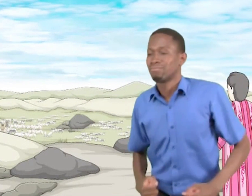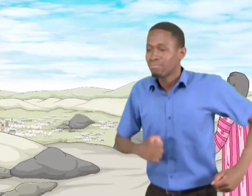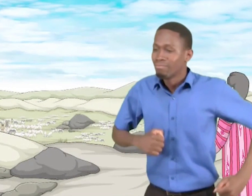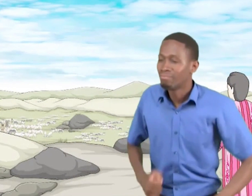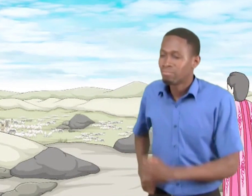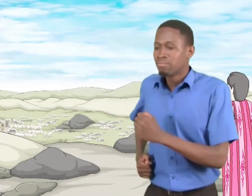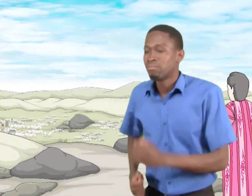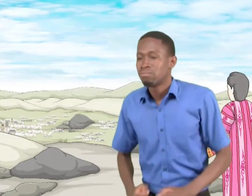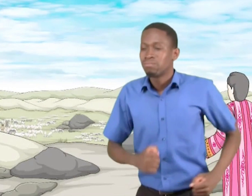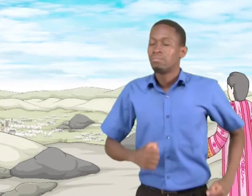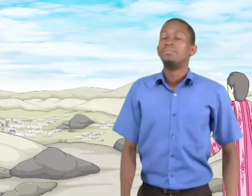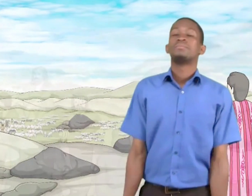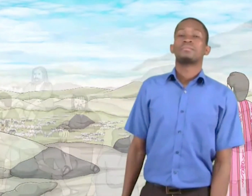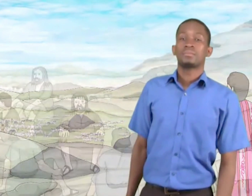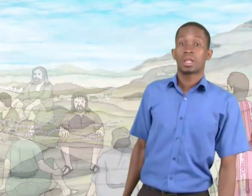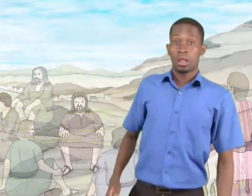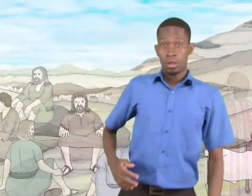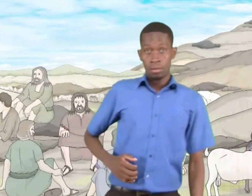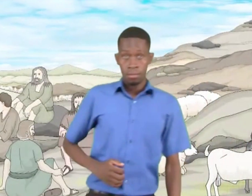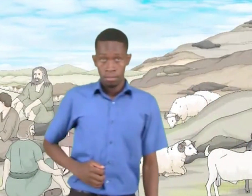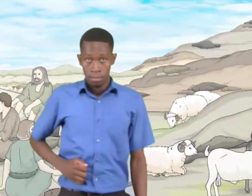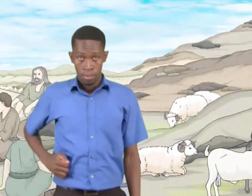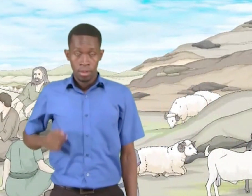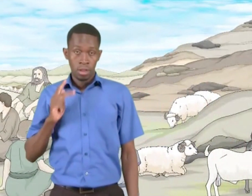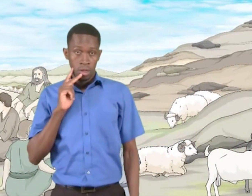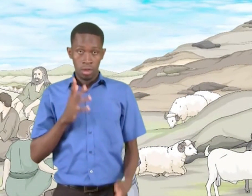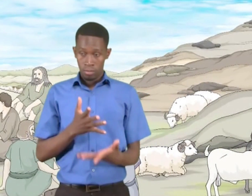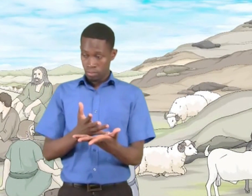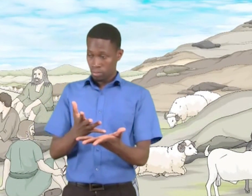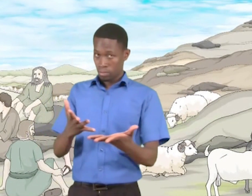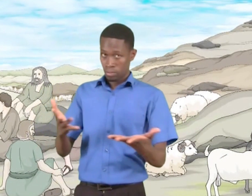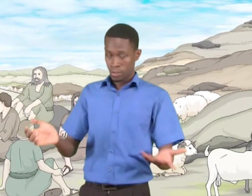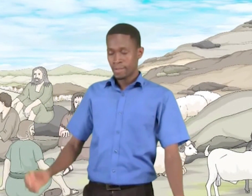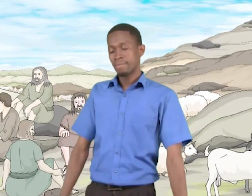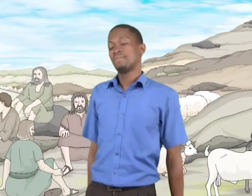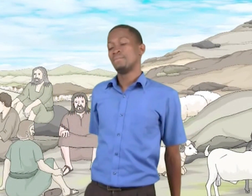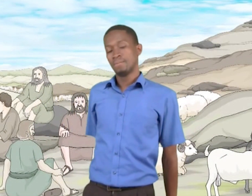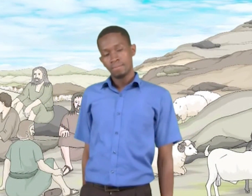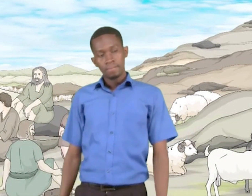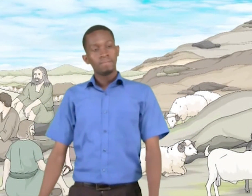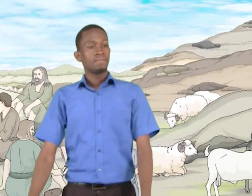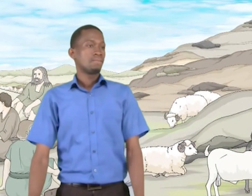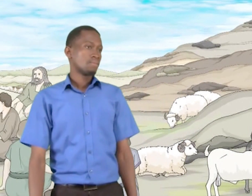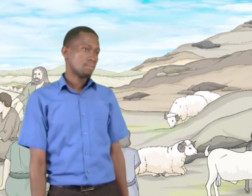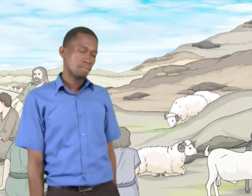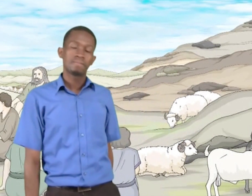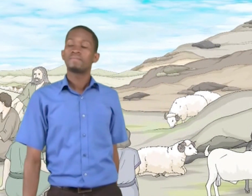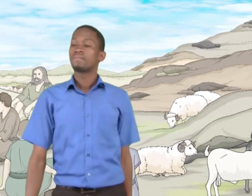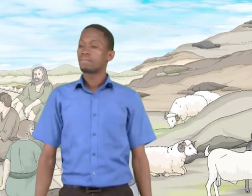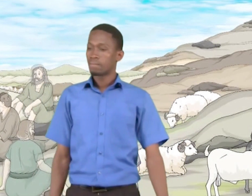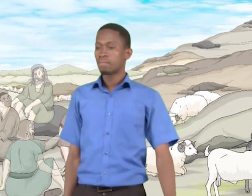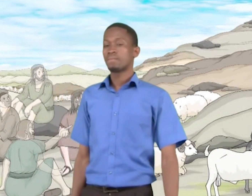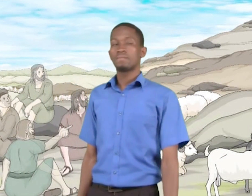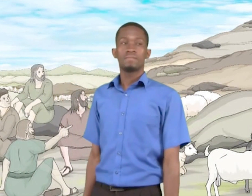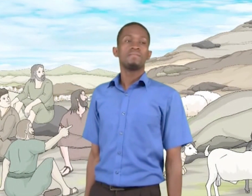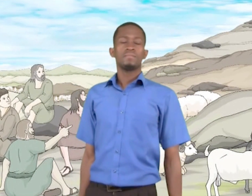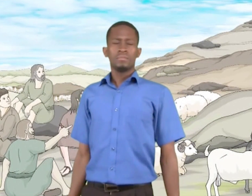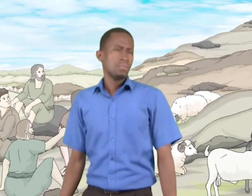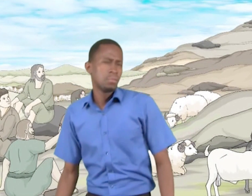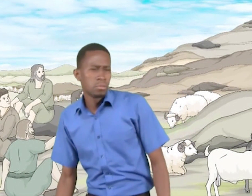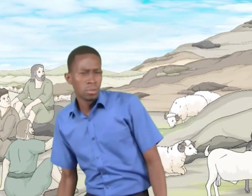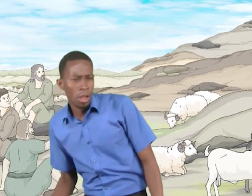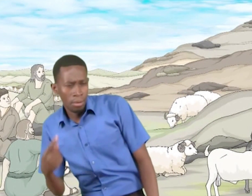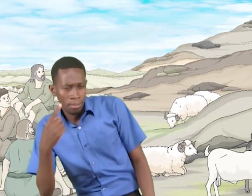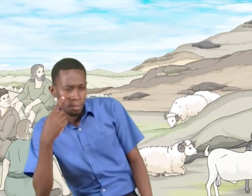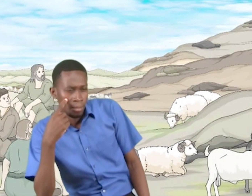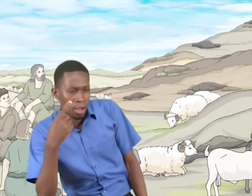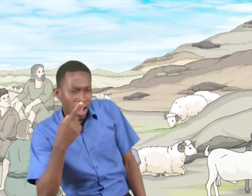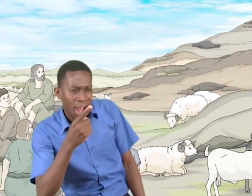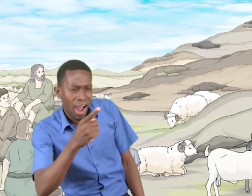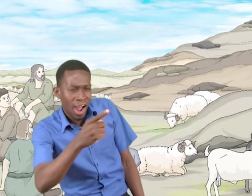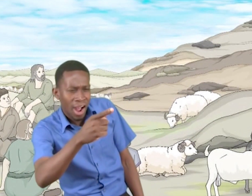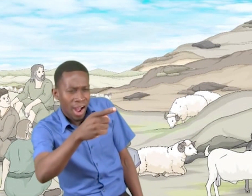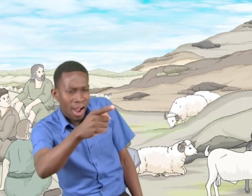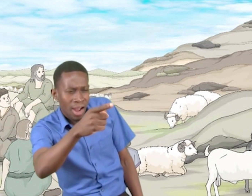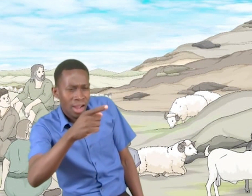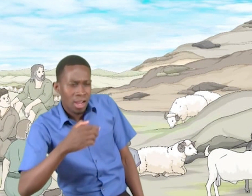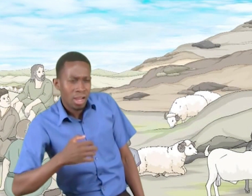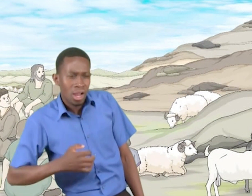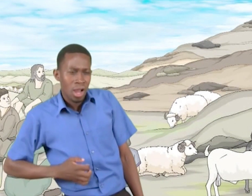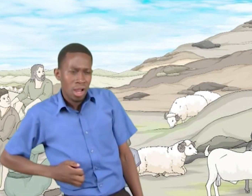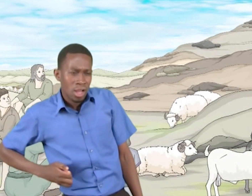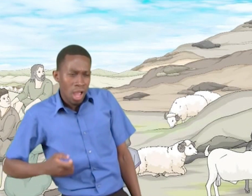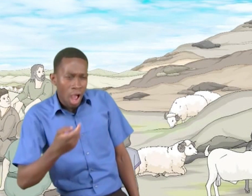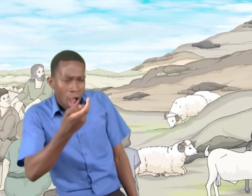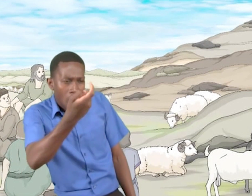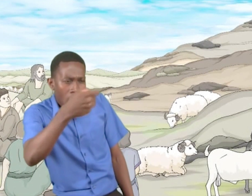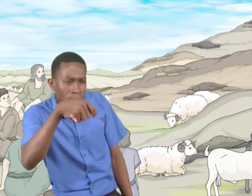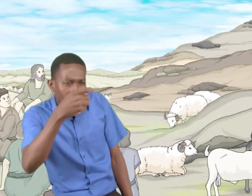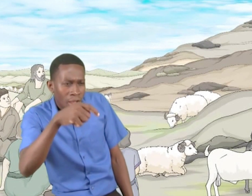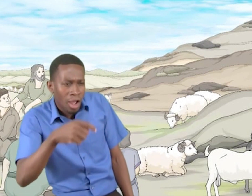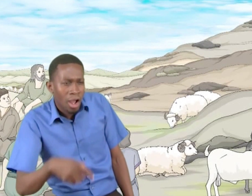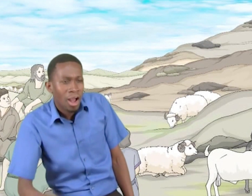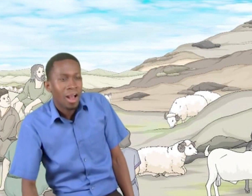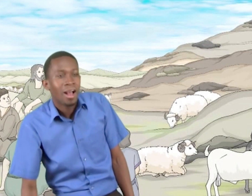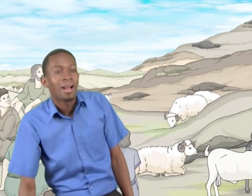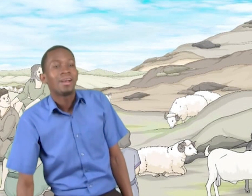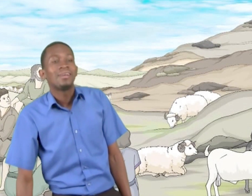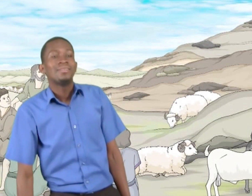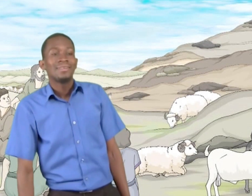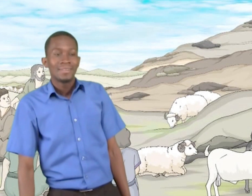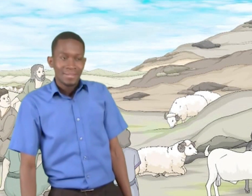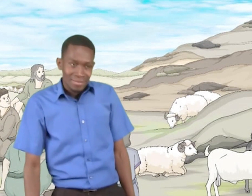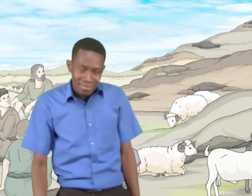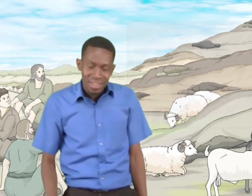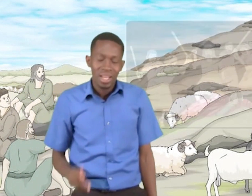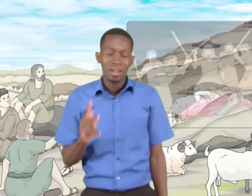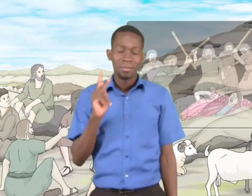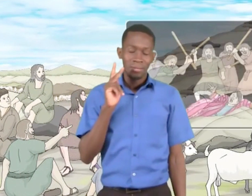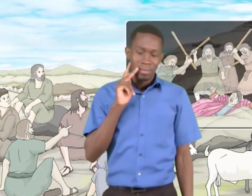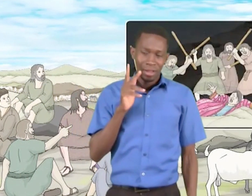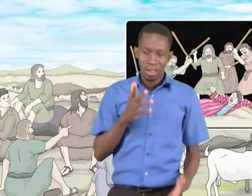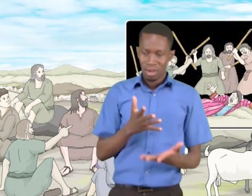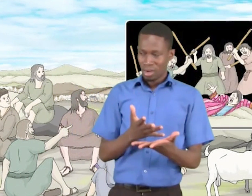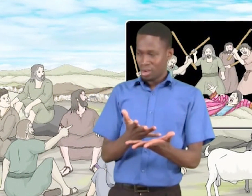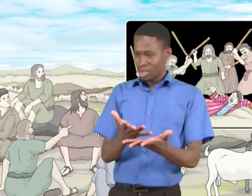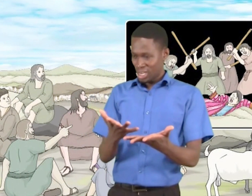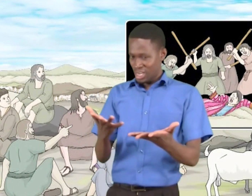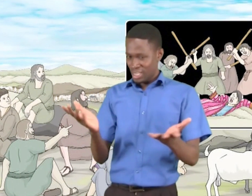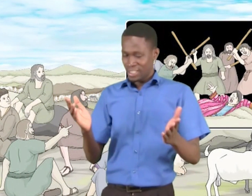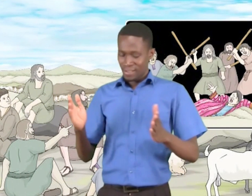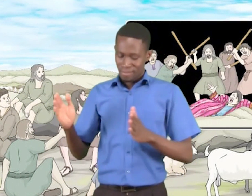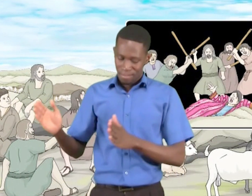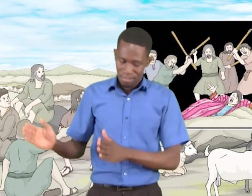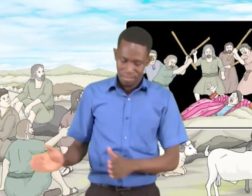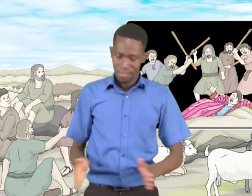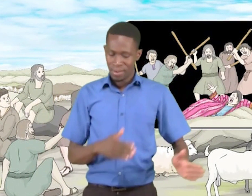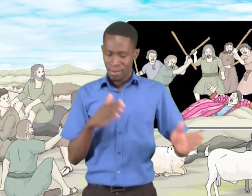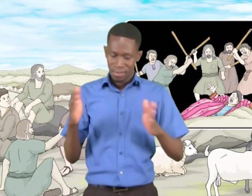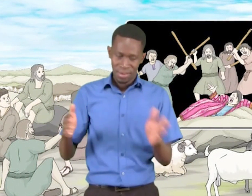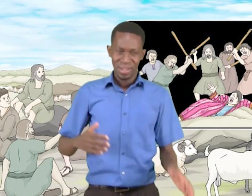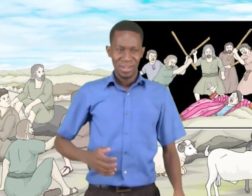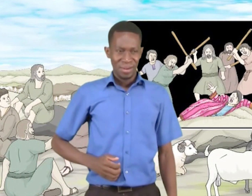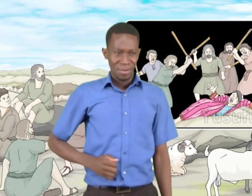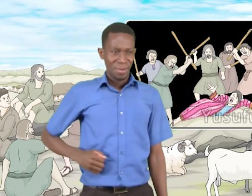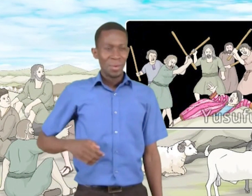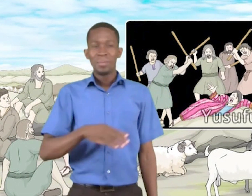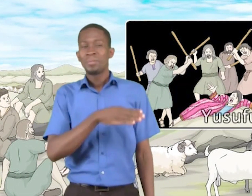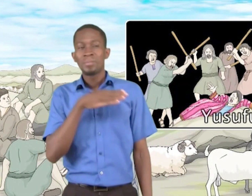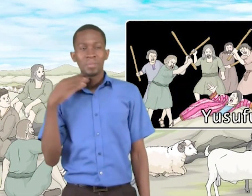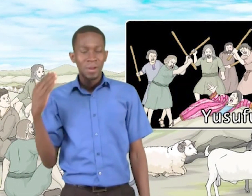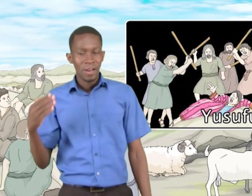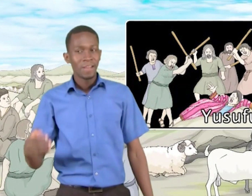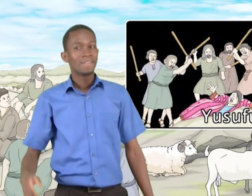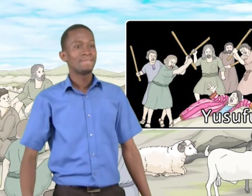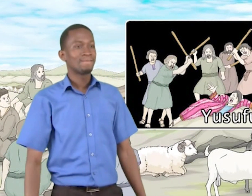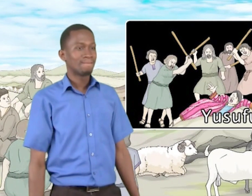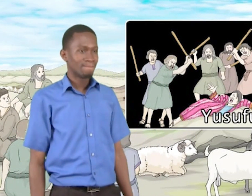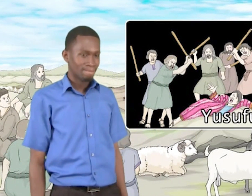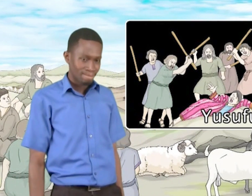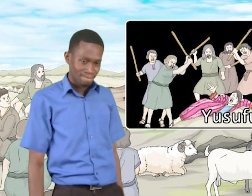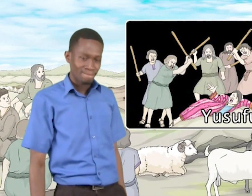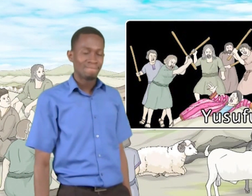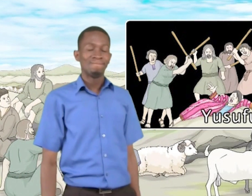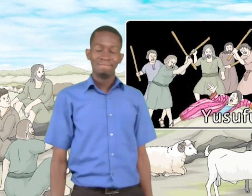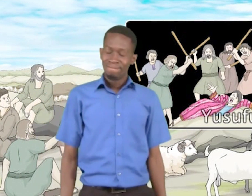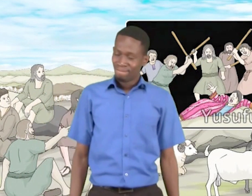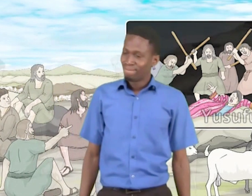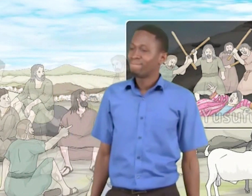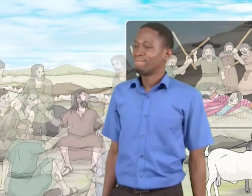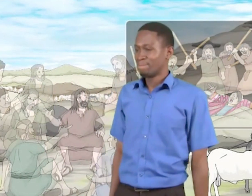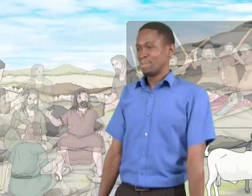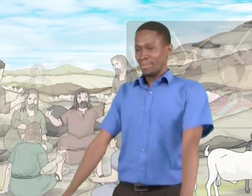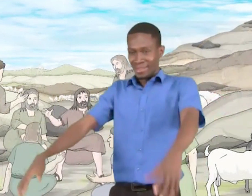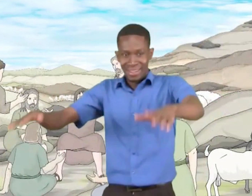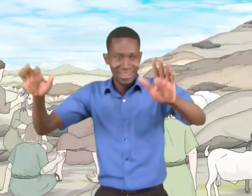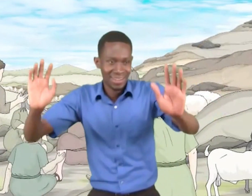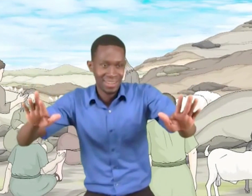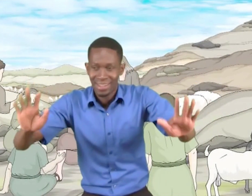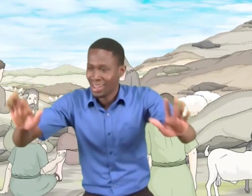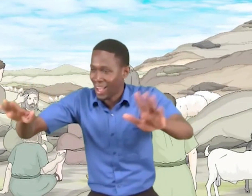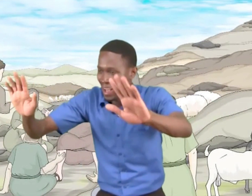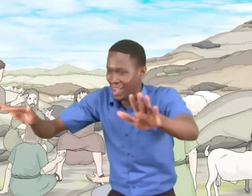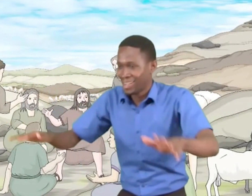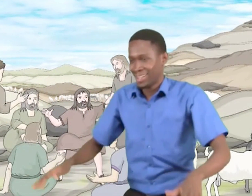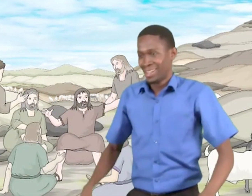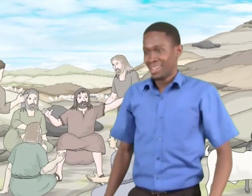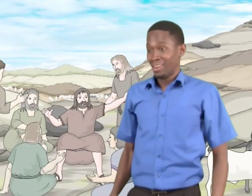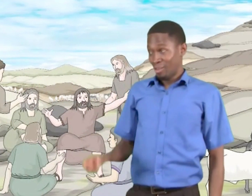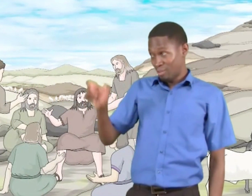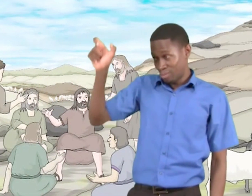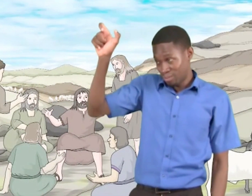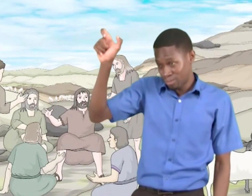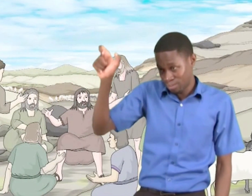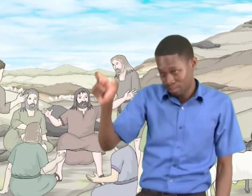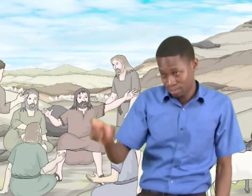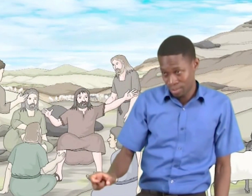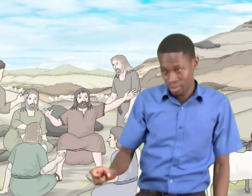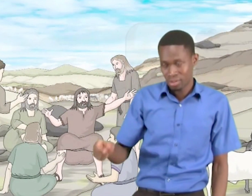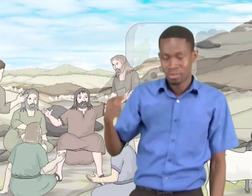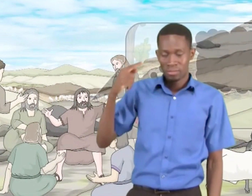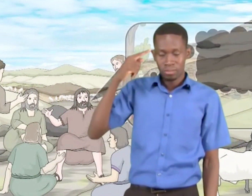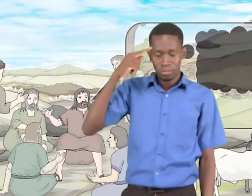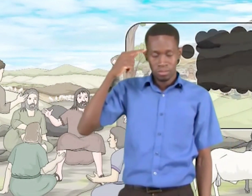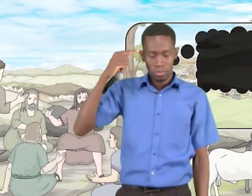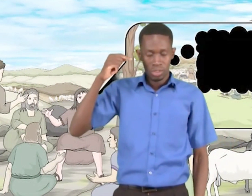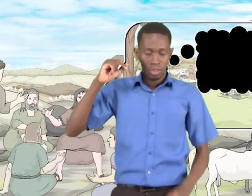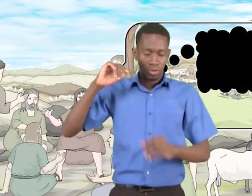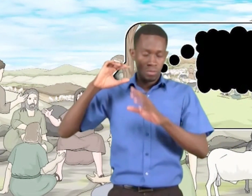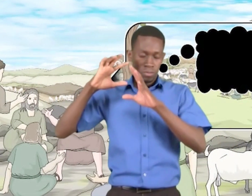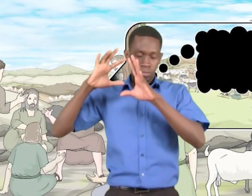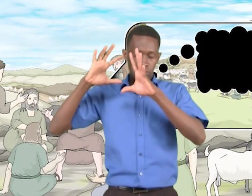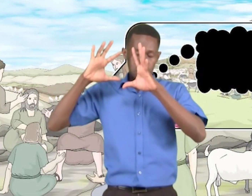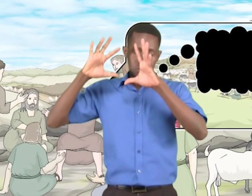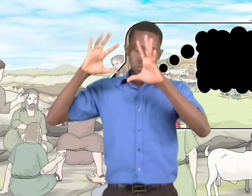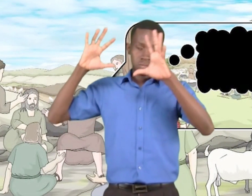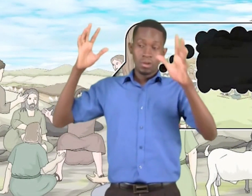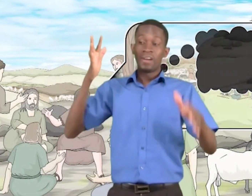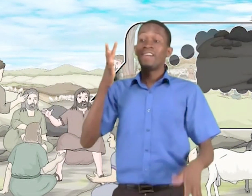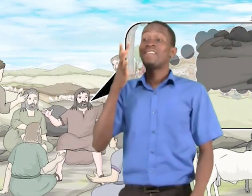Now Joseph’s brothers saw him in the distance, and before he arrived, they plotted to kill him.